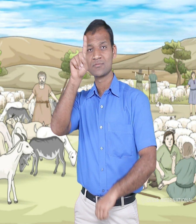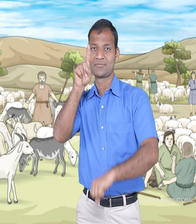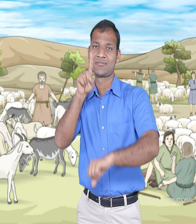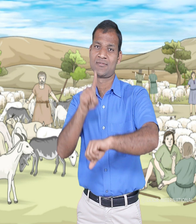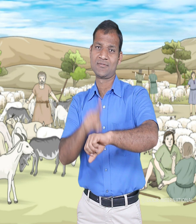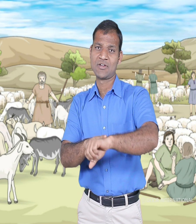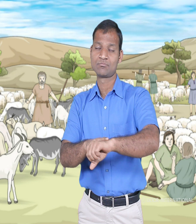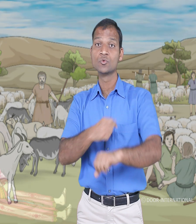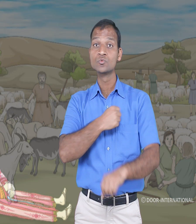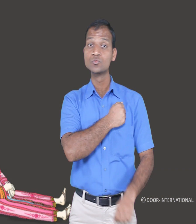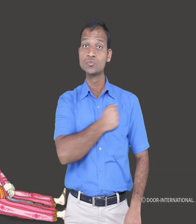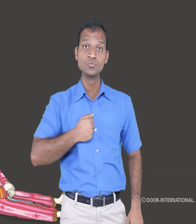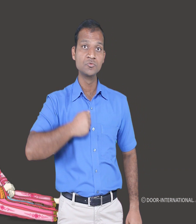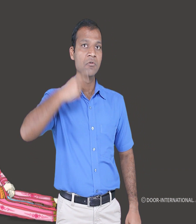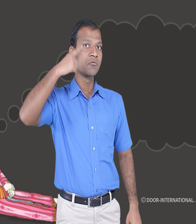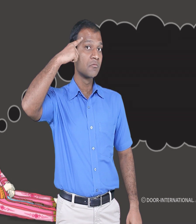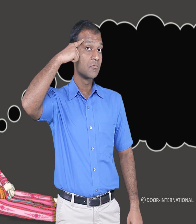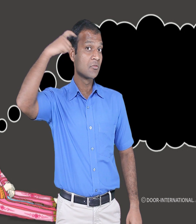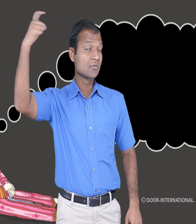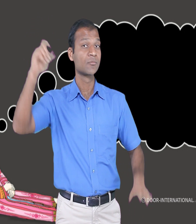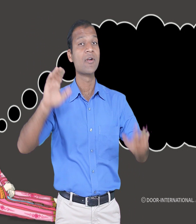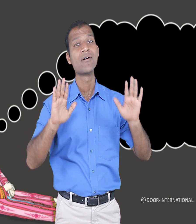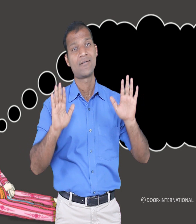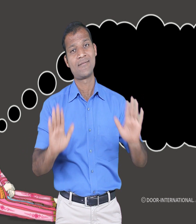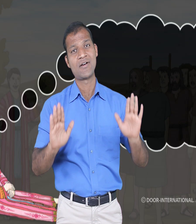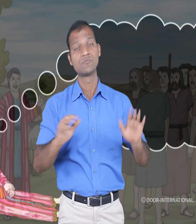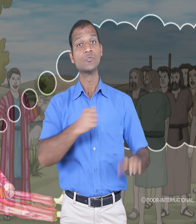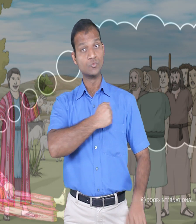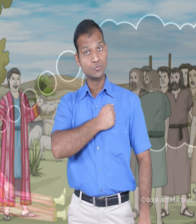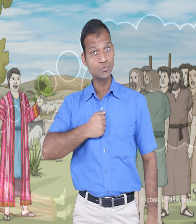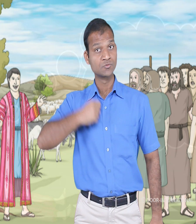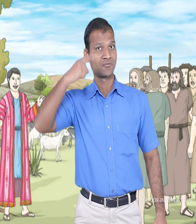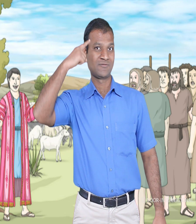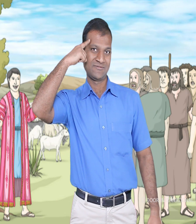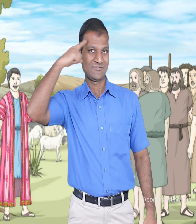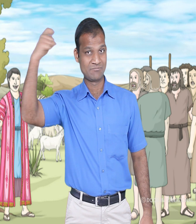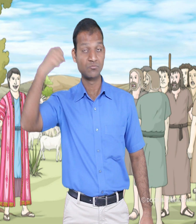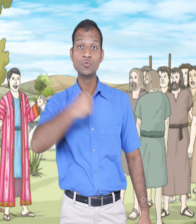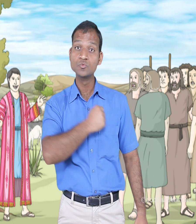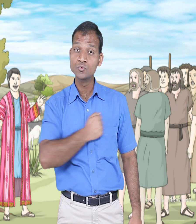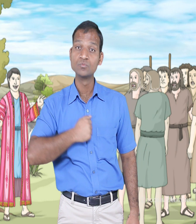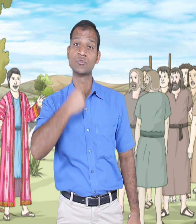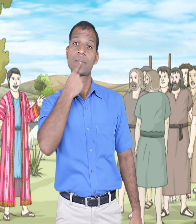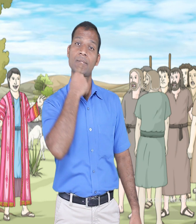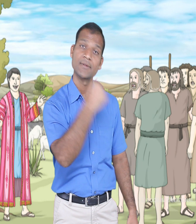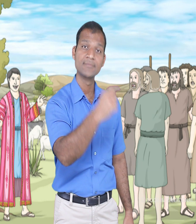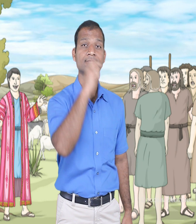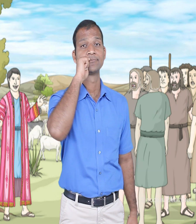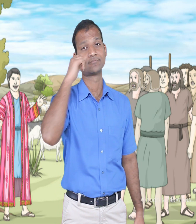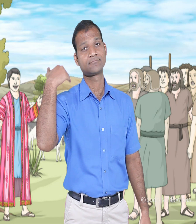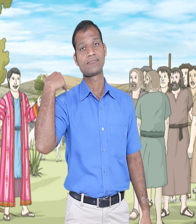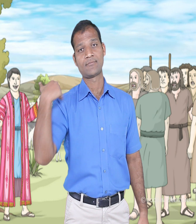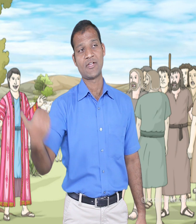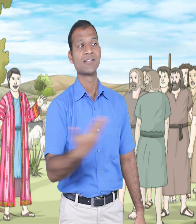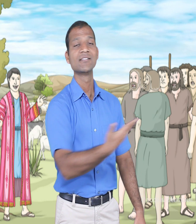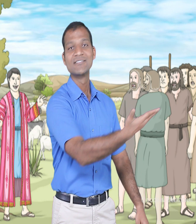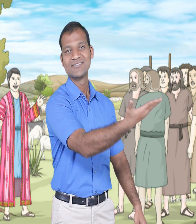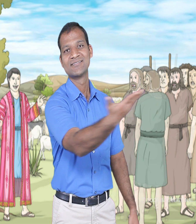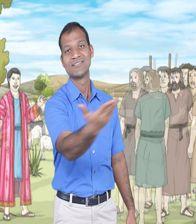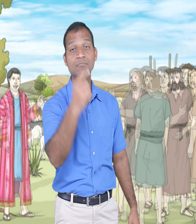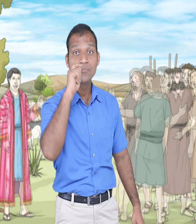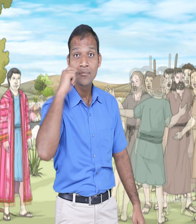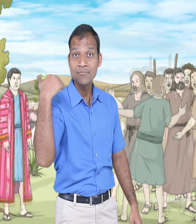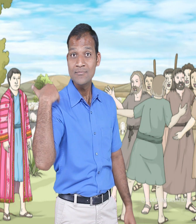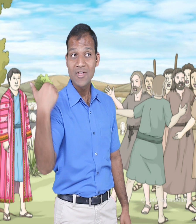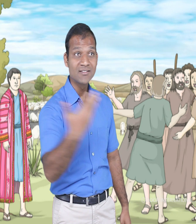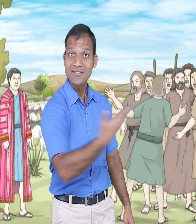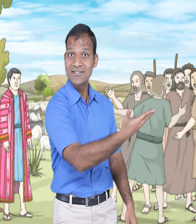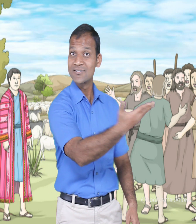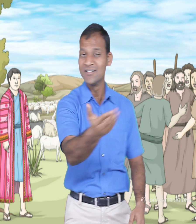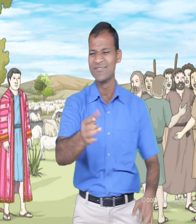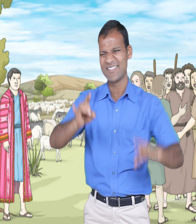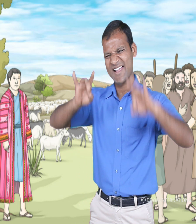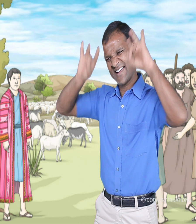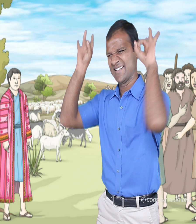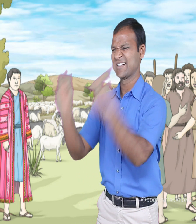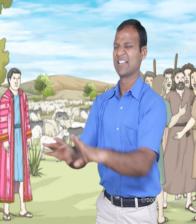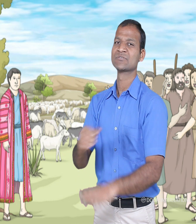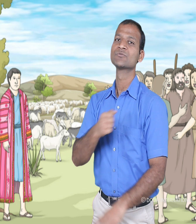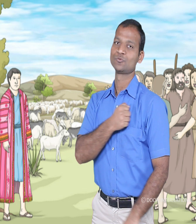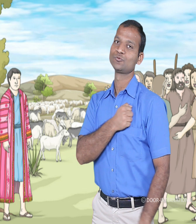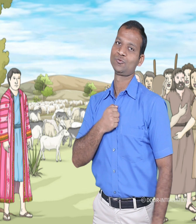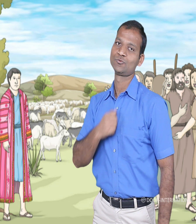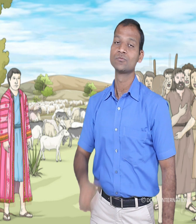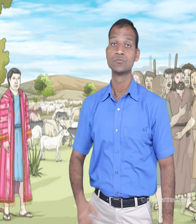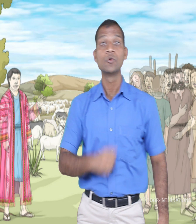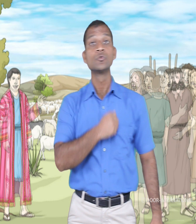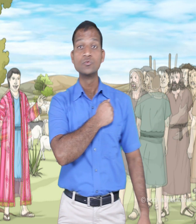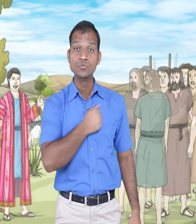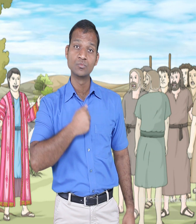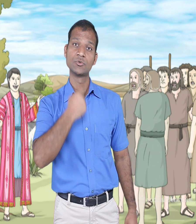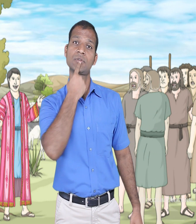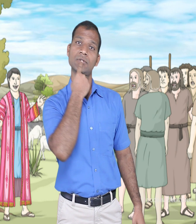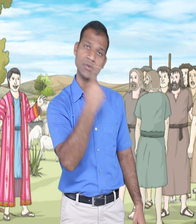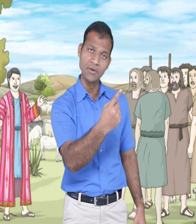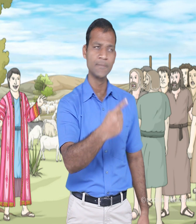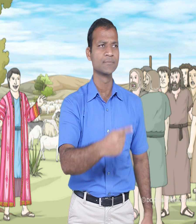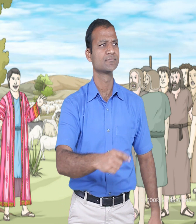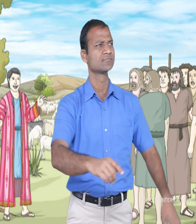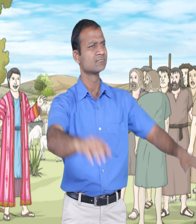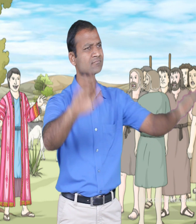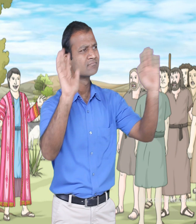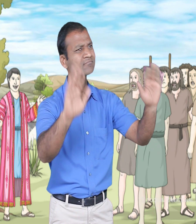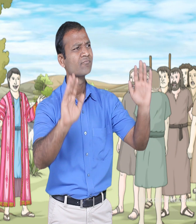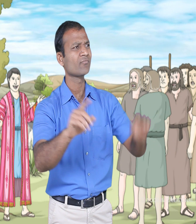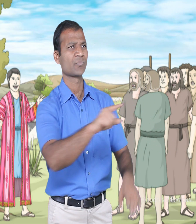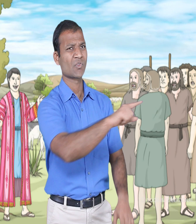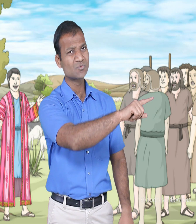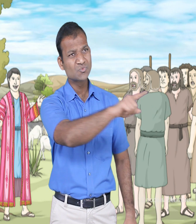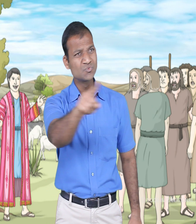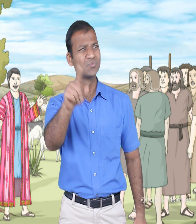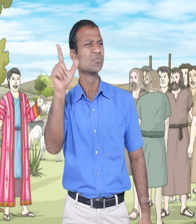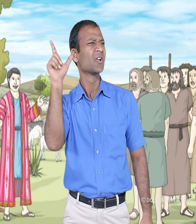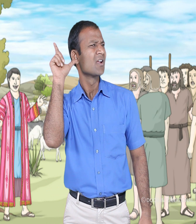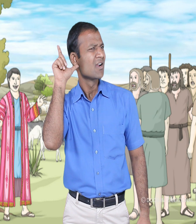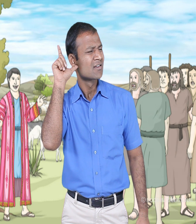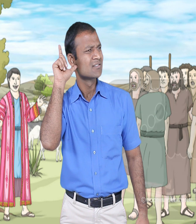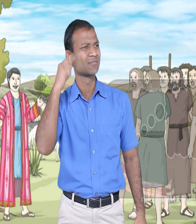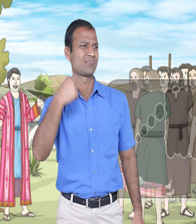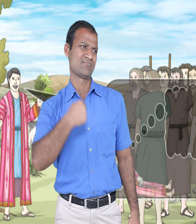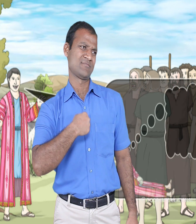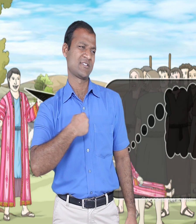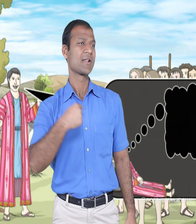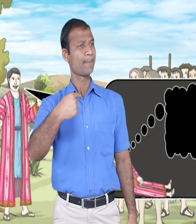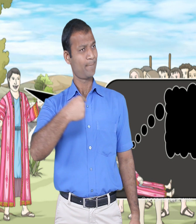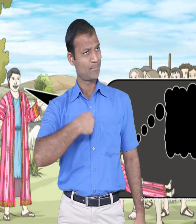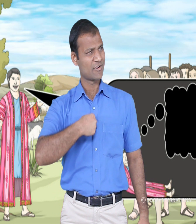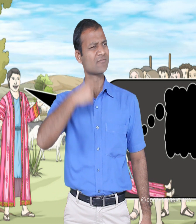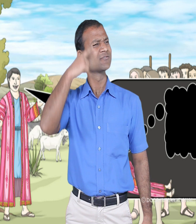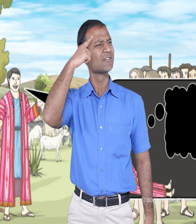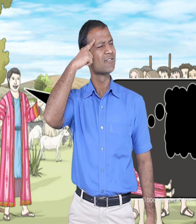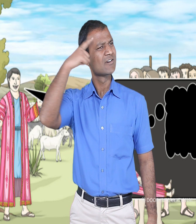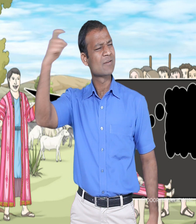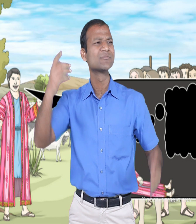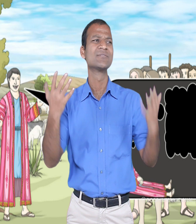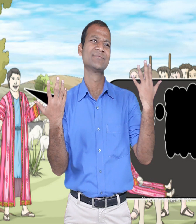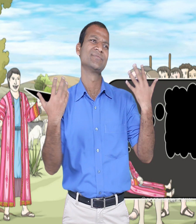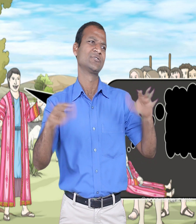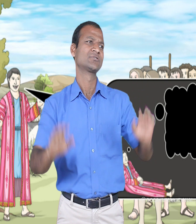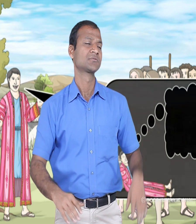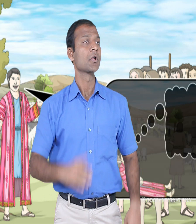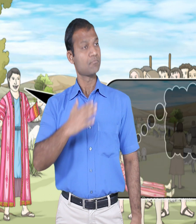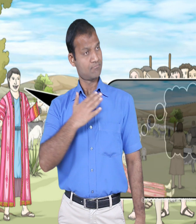Then Joseph had a dream, and when he told it to his brothers, they hated him even more.